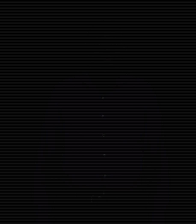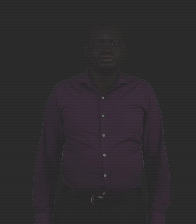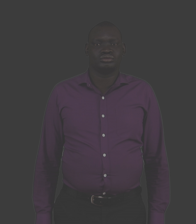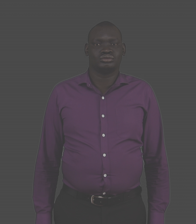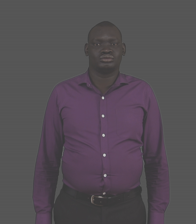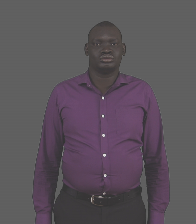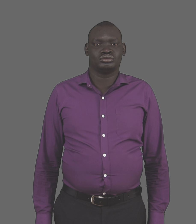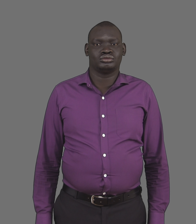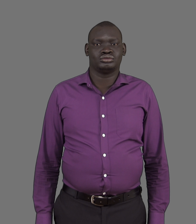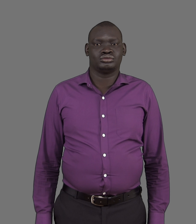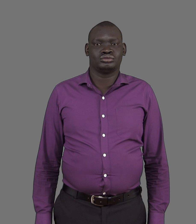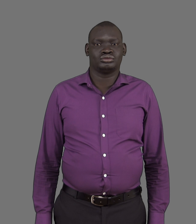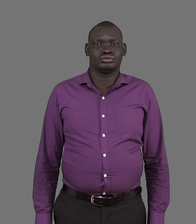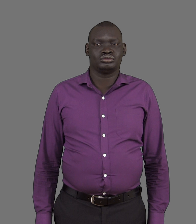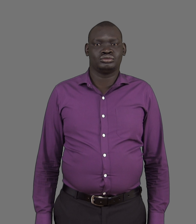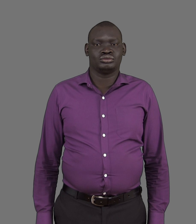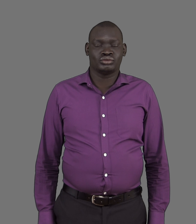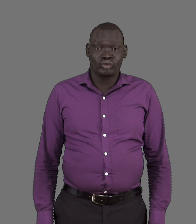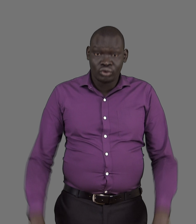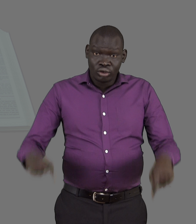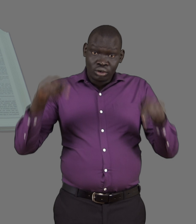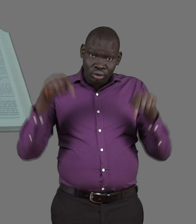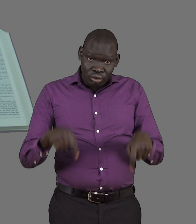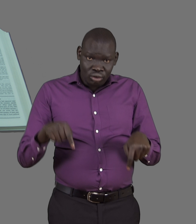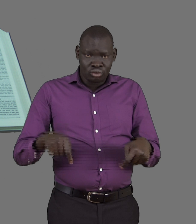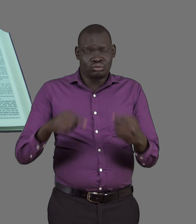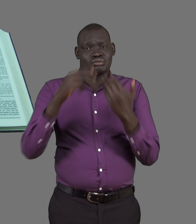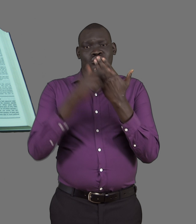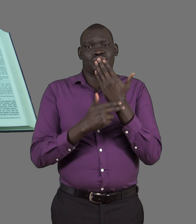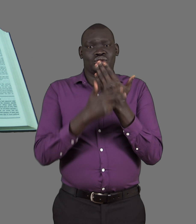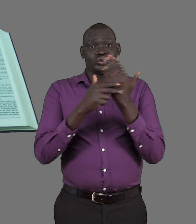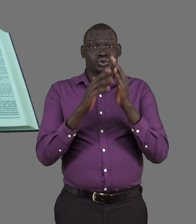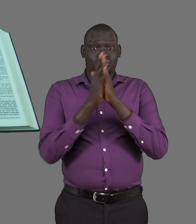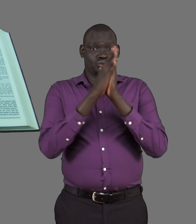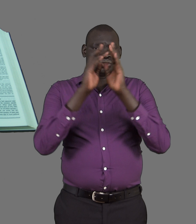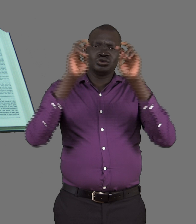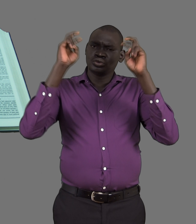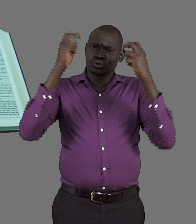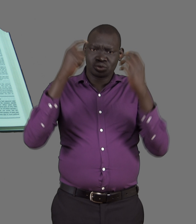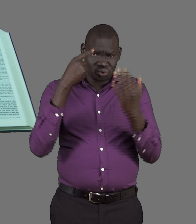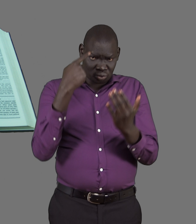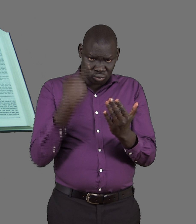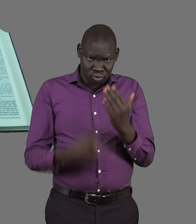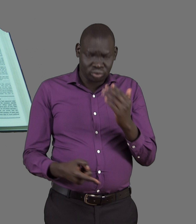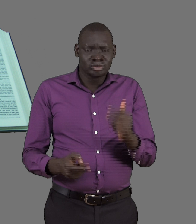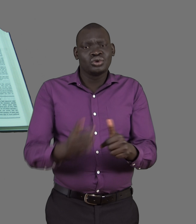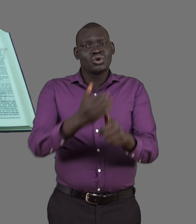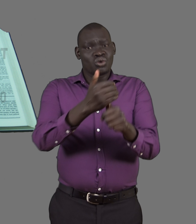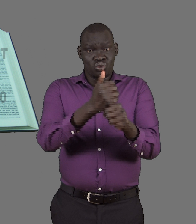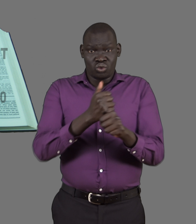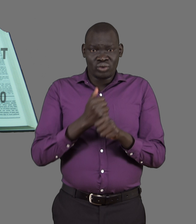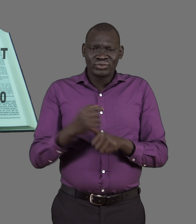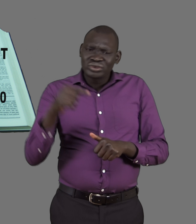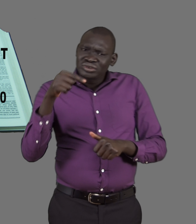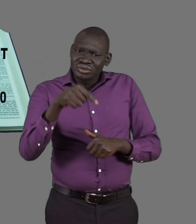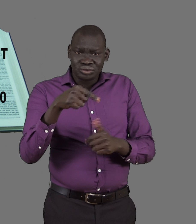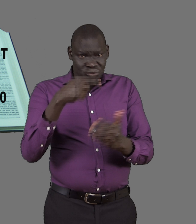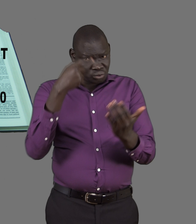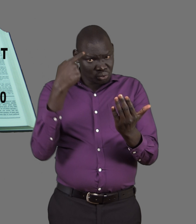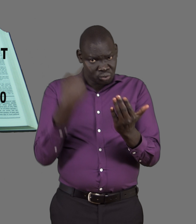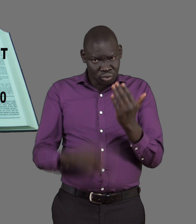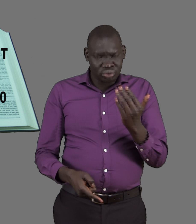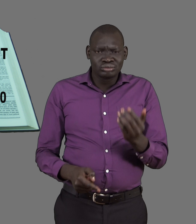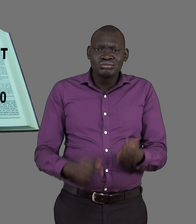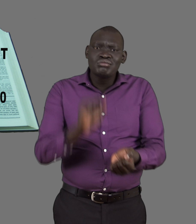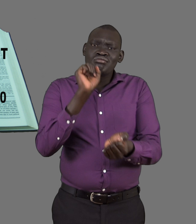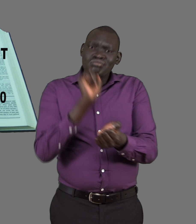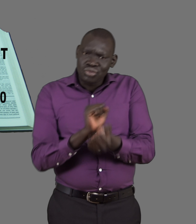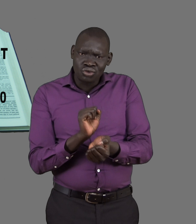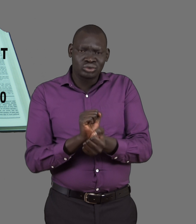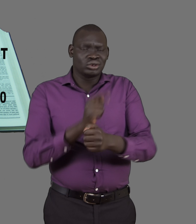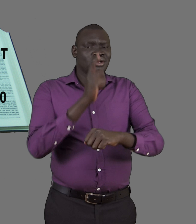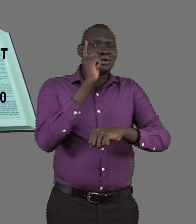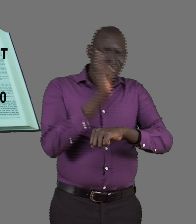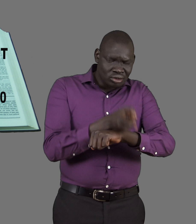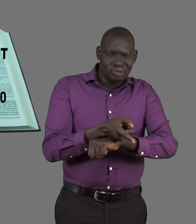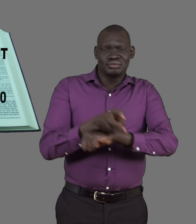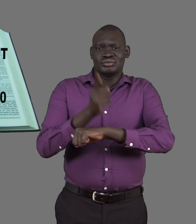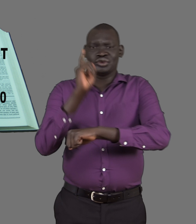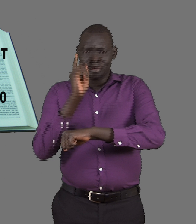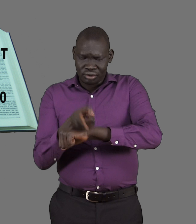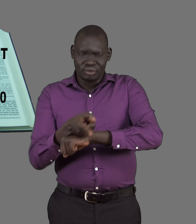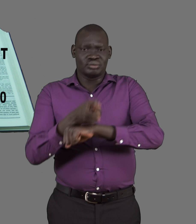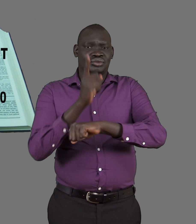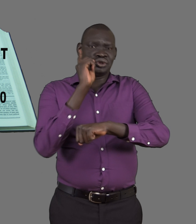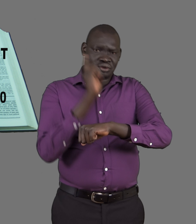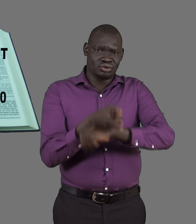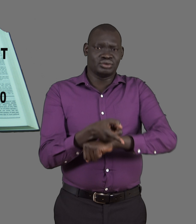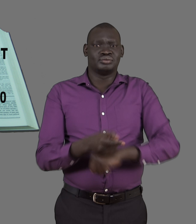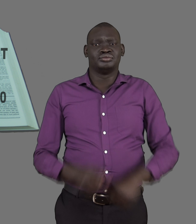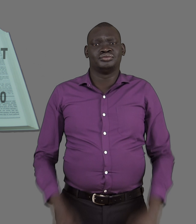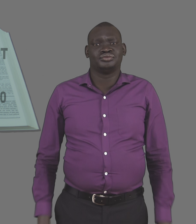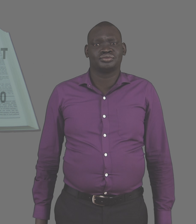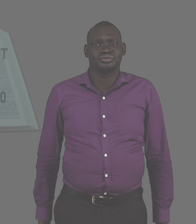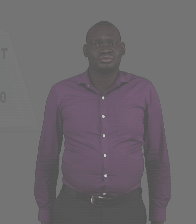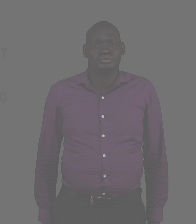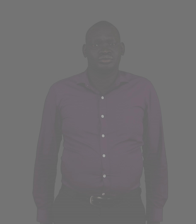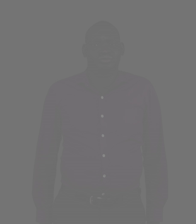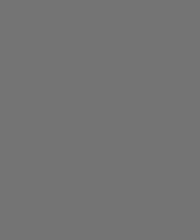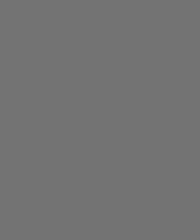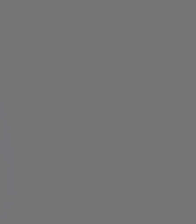Paul teaches about marriage